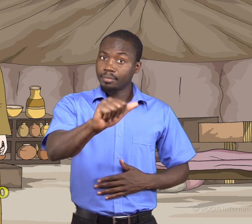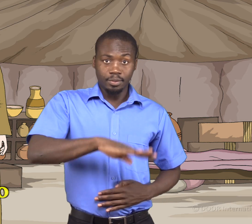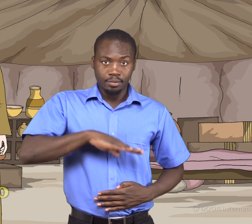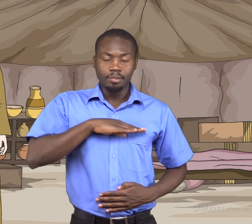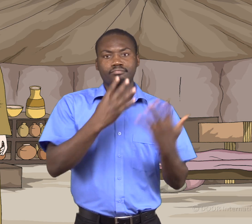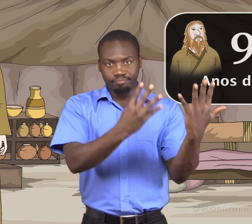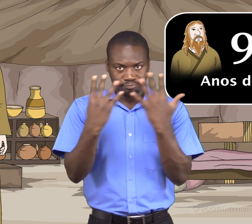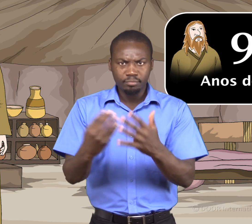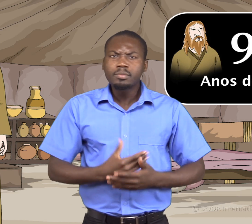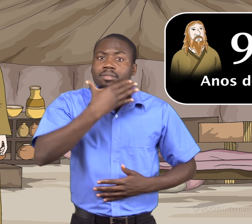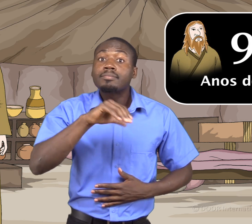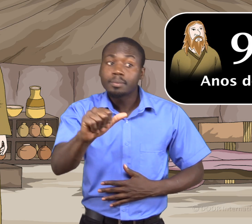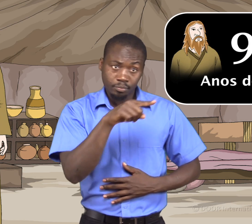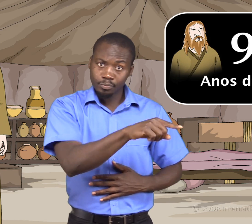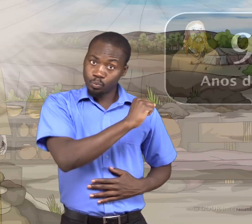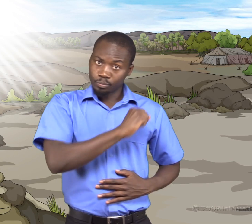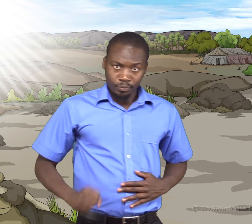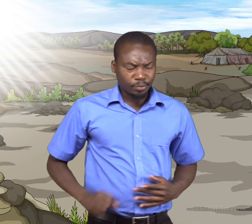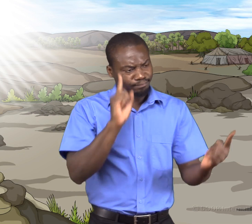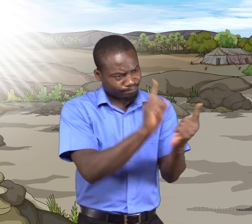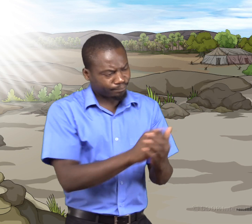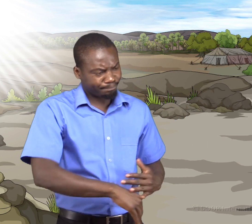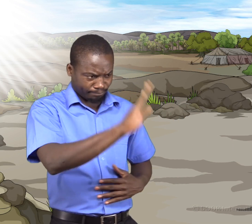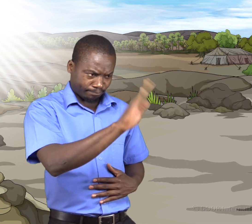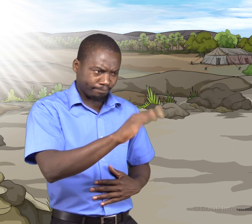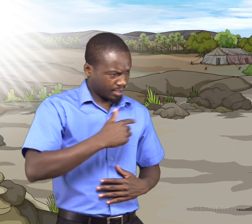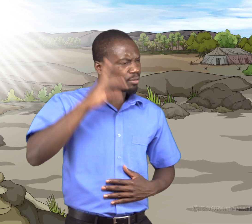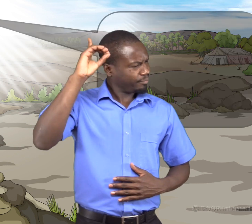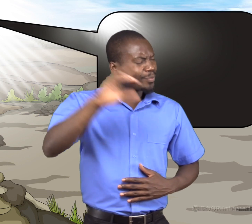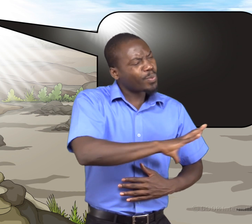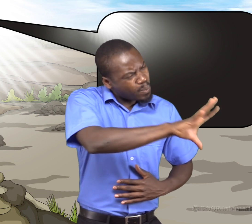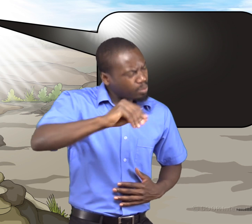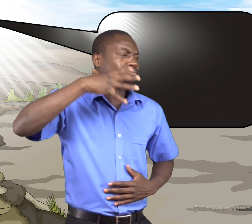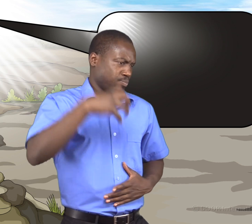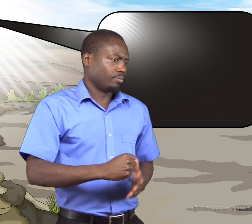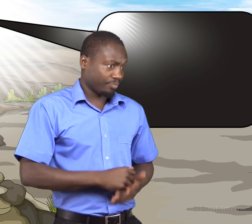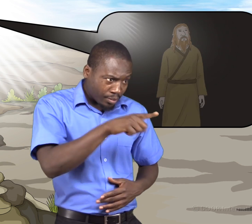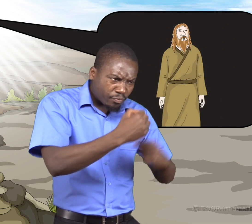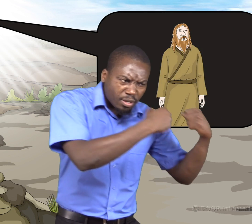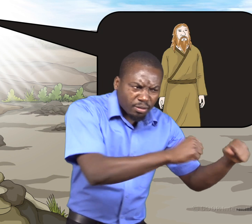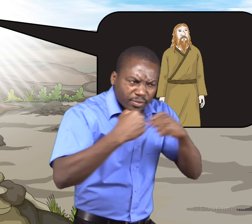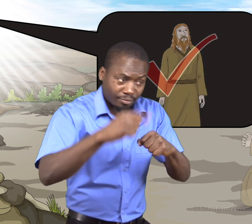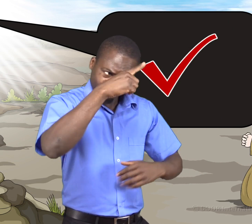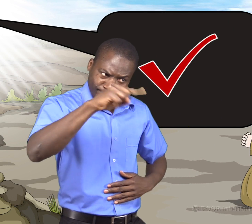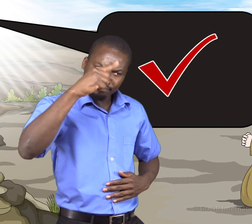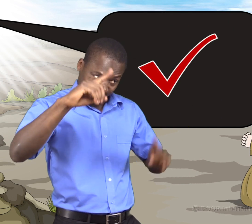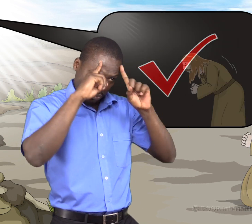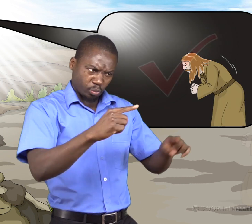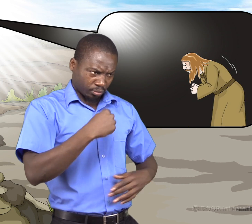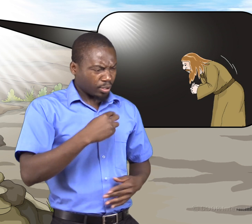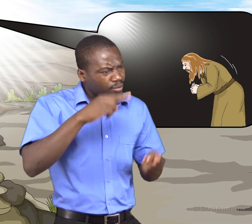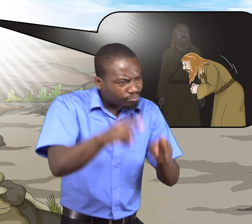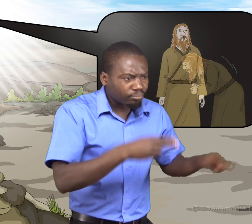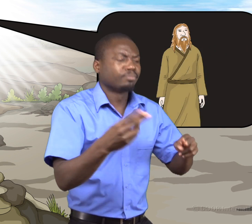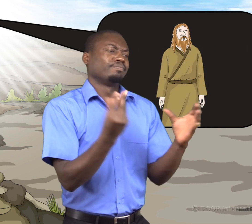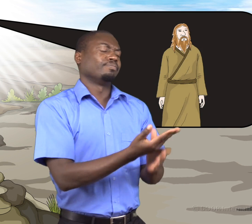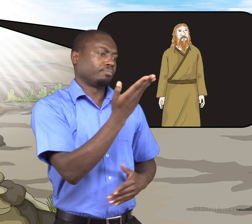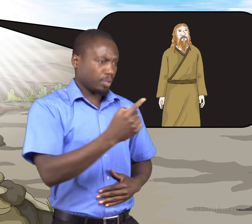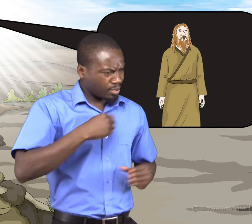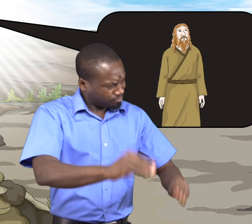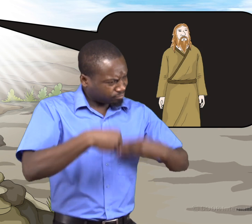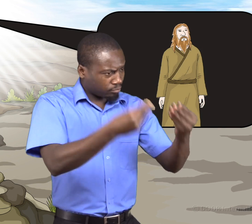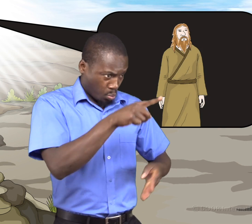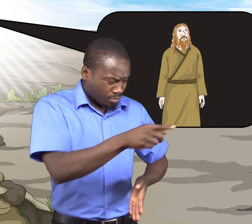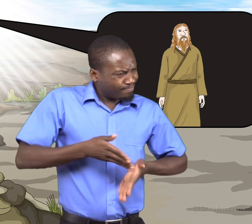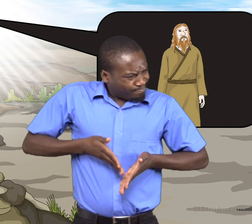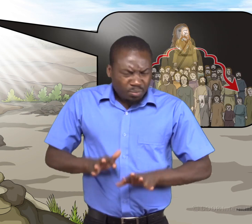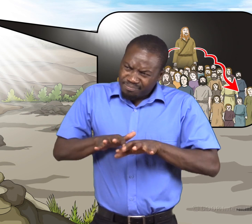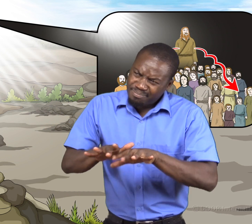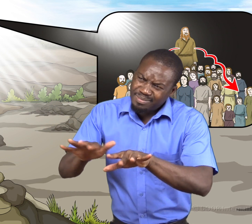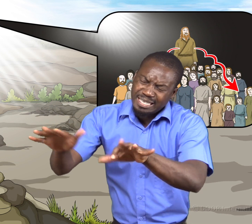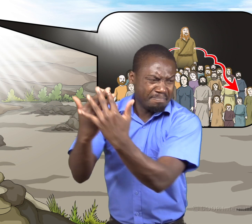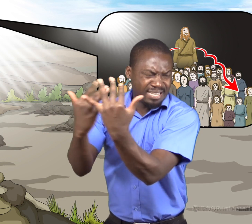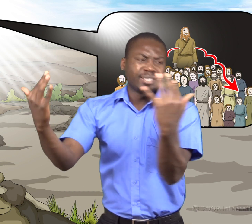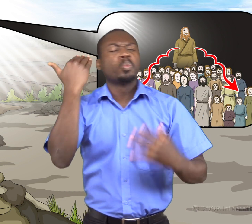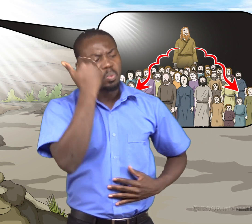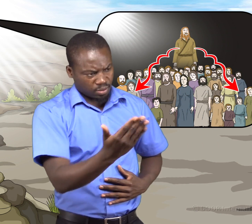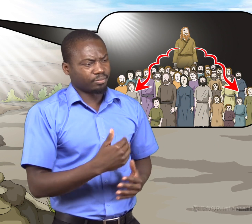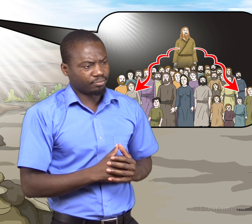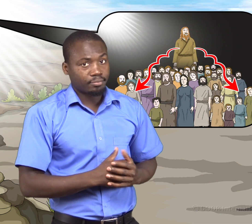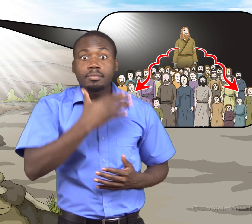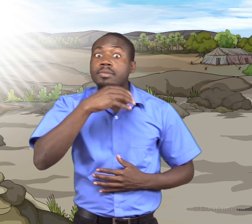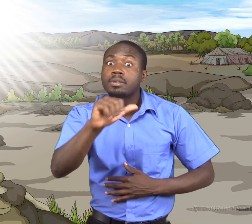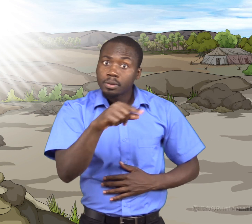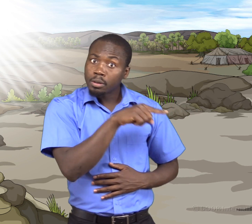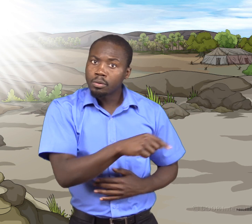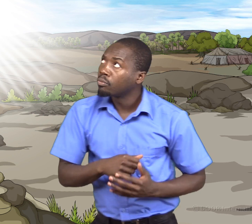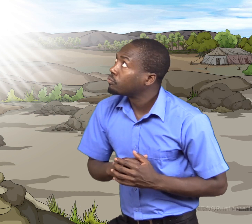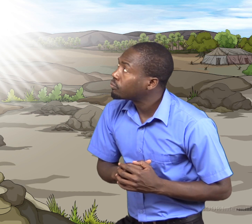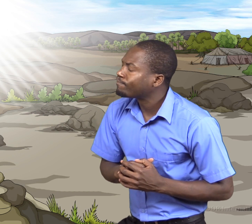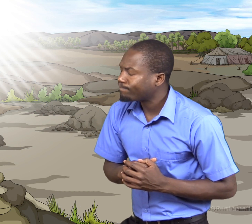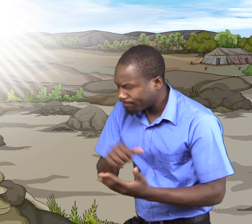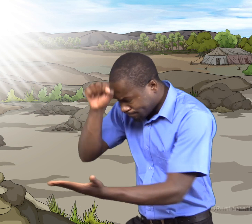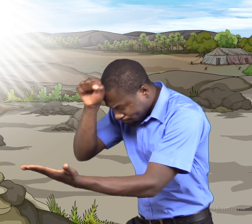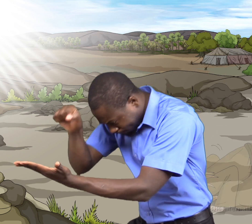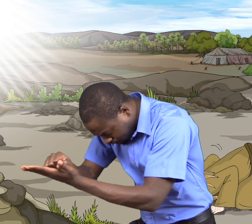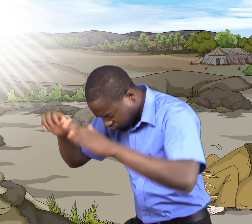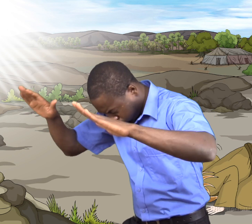When Abram was ninety-nine years old, the LORD appeared to him and said, “I am God Almighty. Walk before Me and be blameless. I will establish My covenant between Me and you, and I will multiply you exceedingly.”